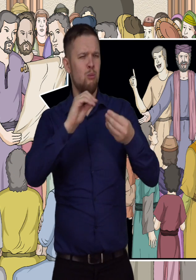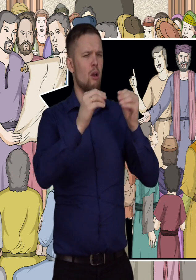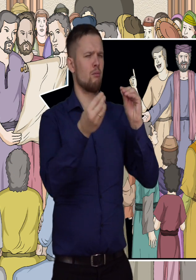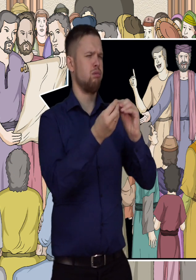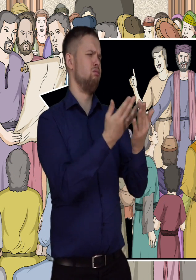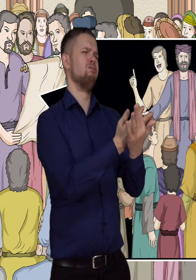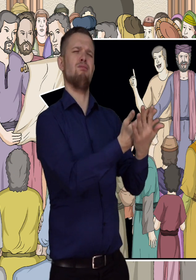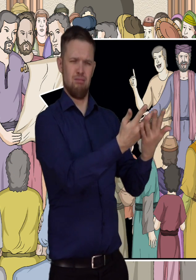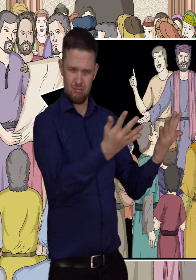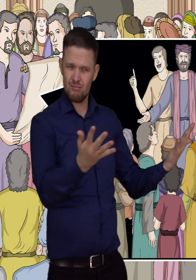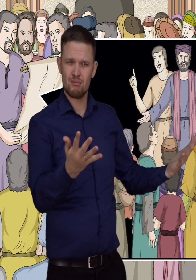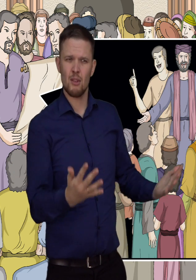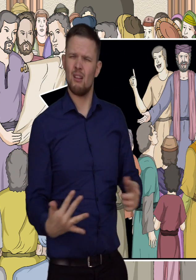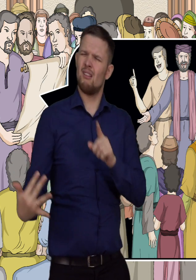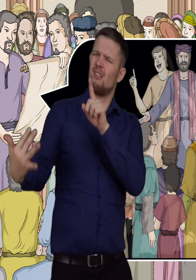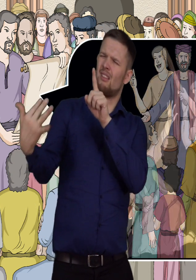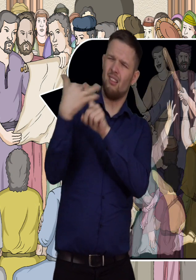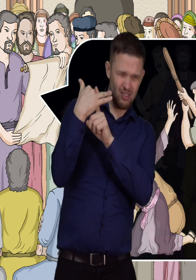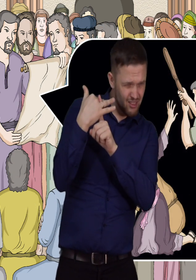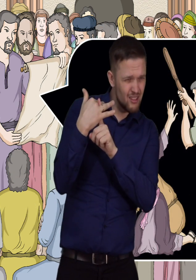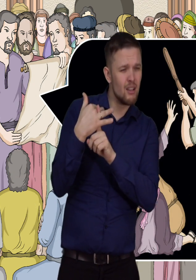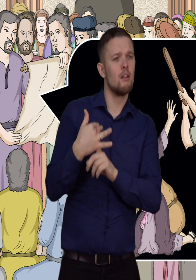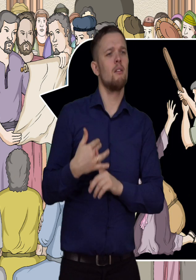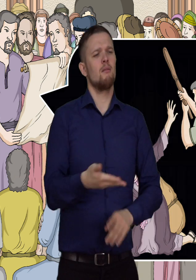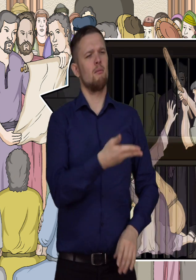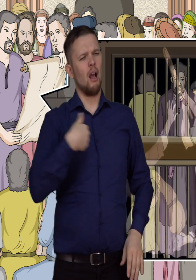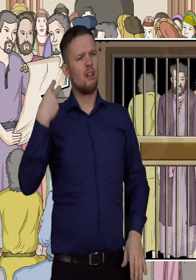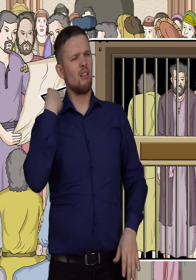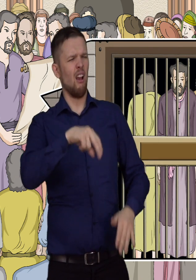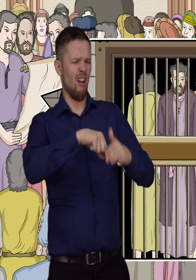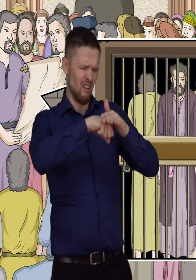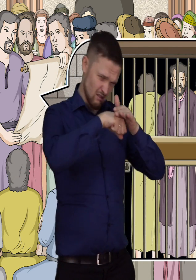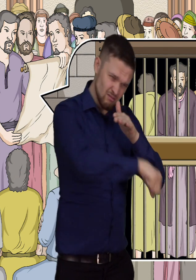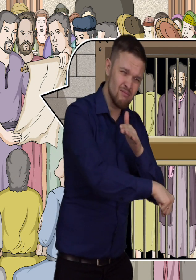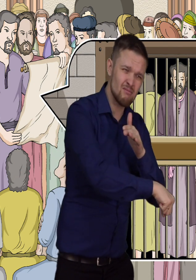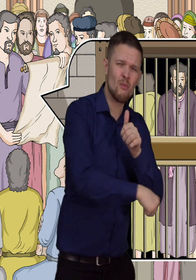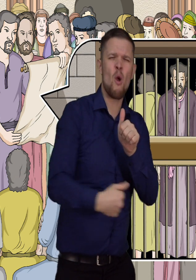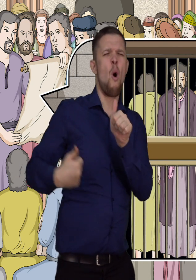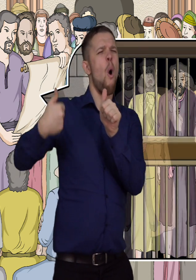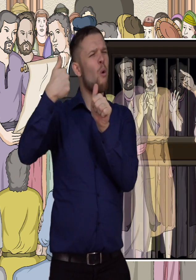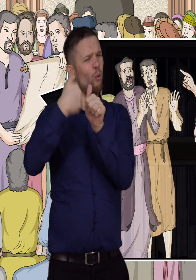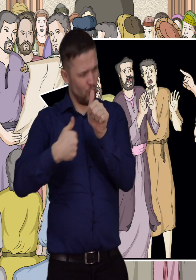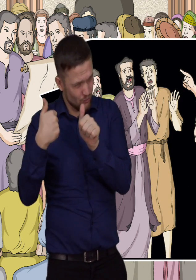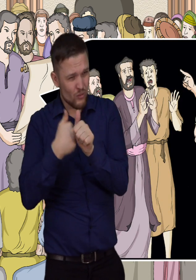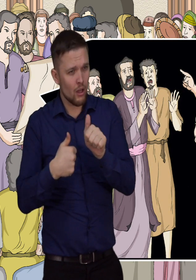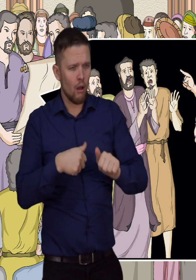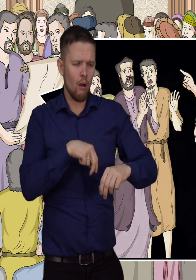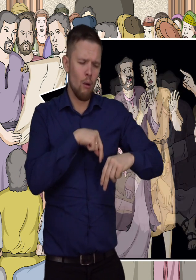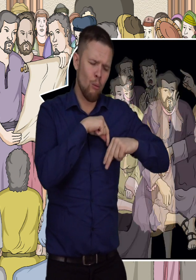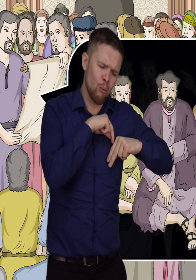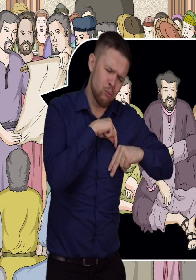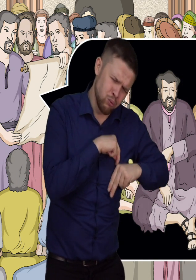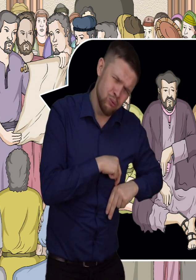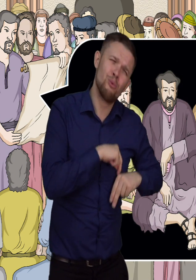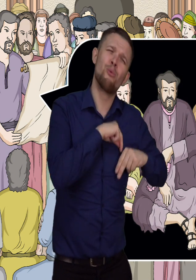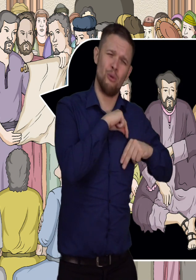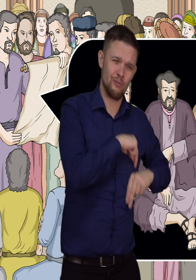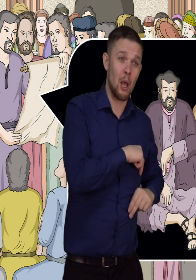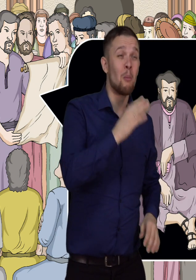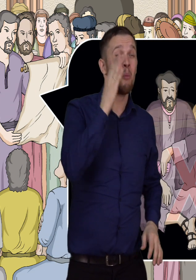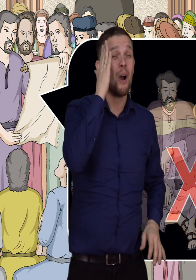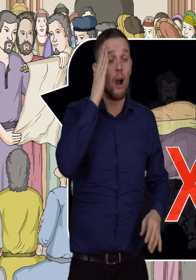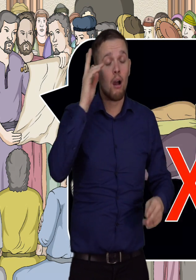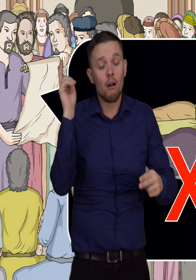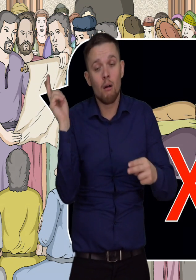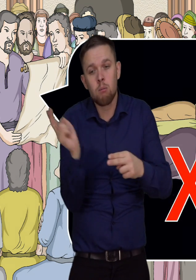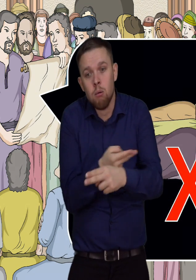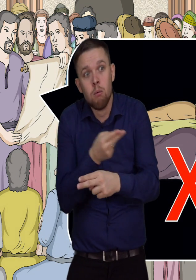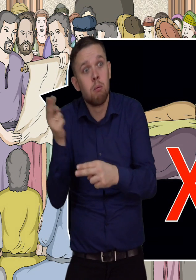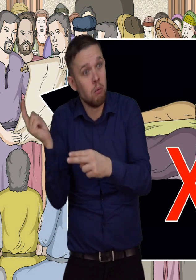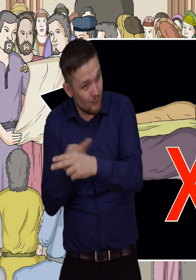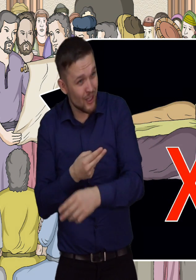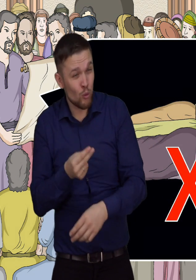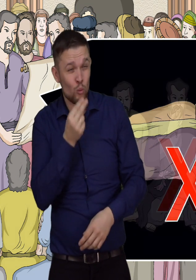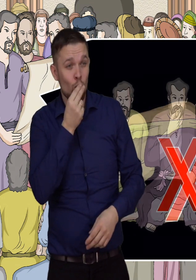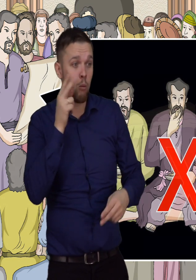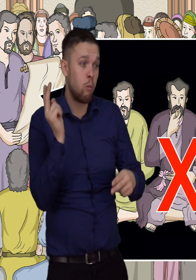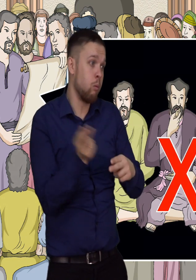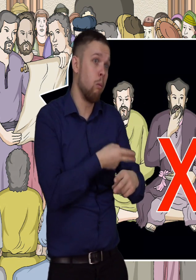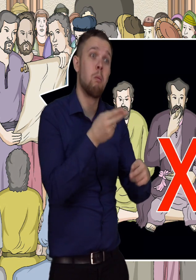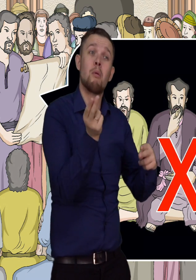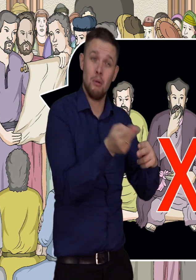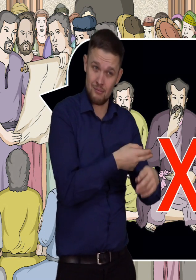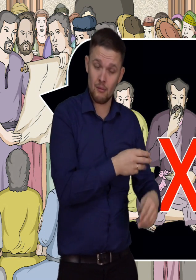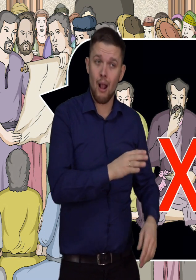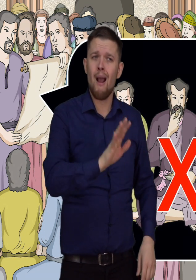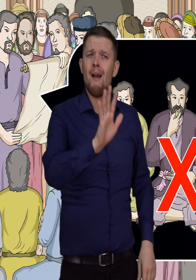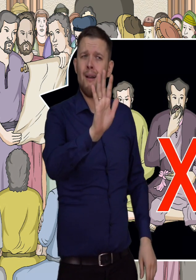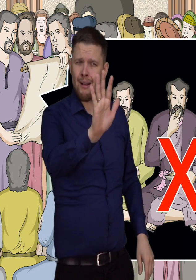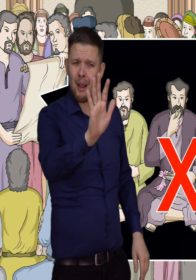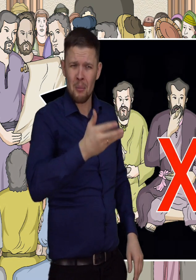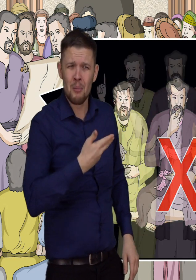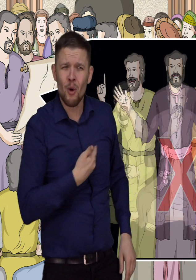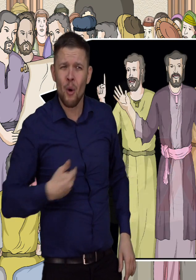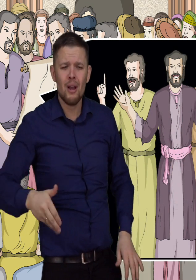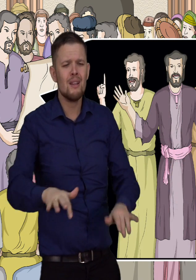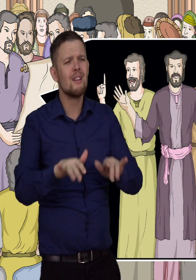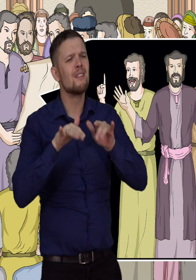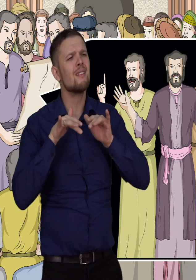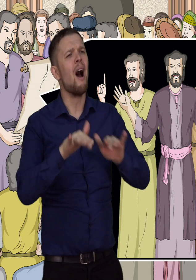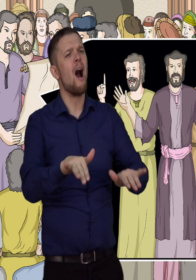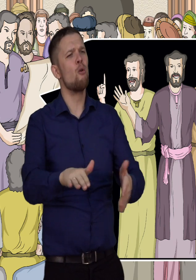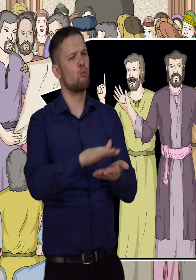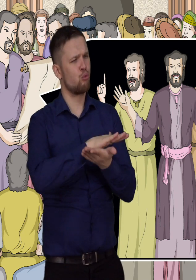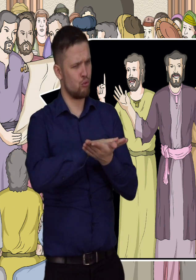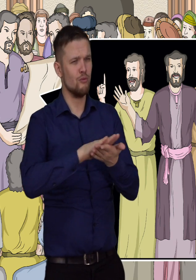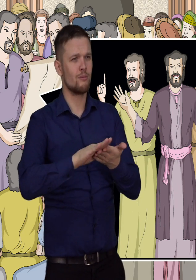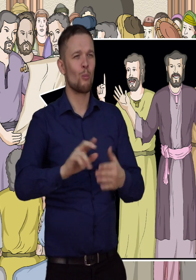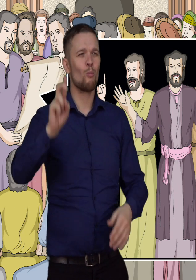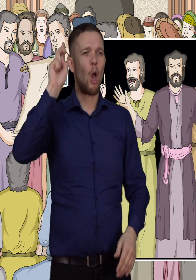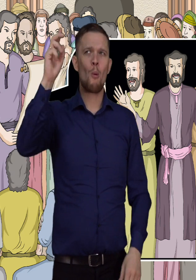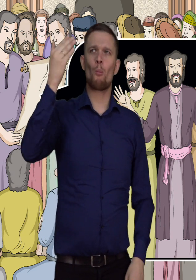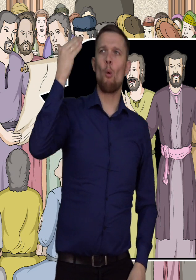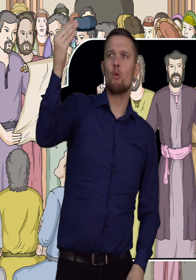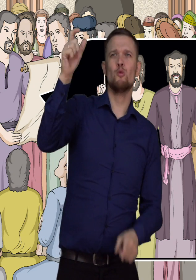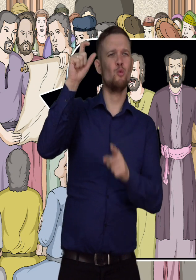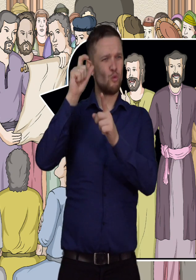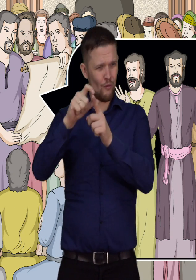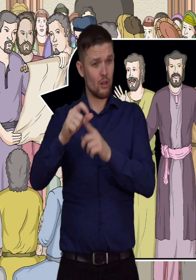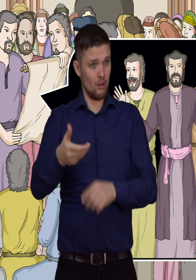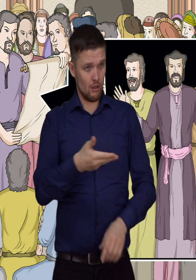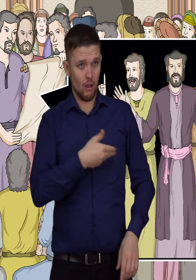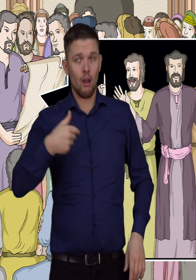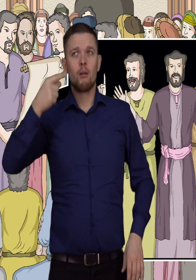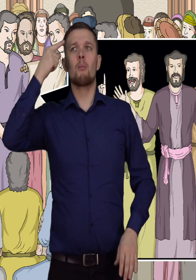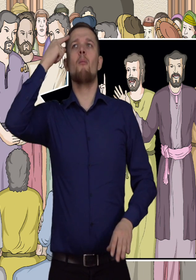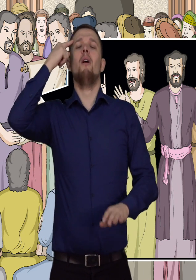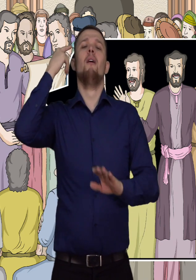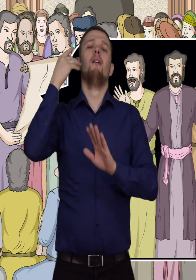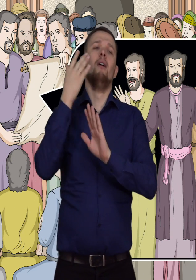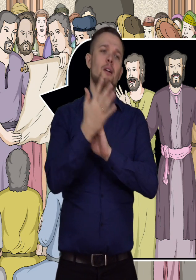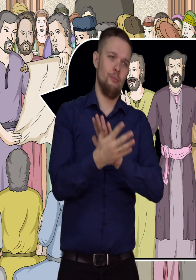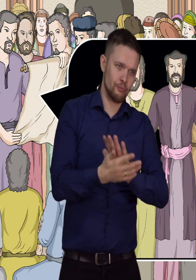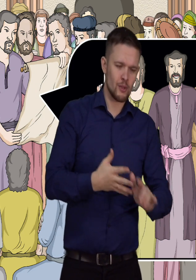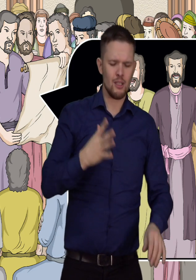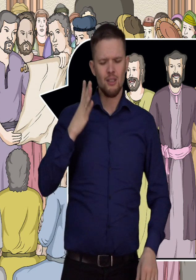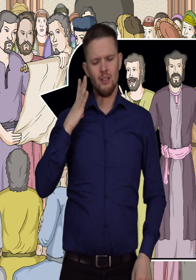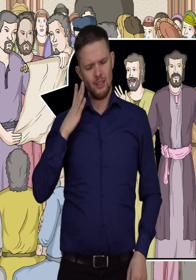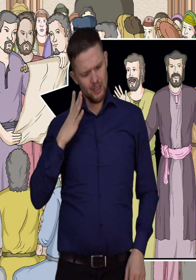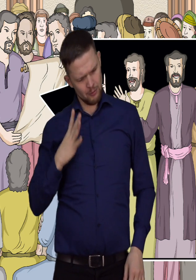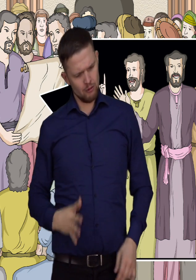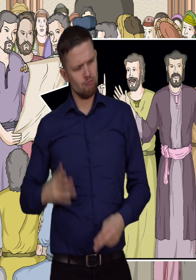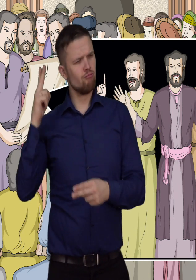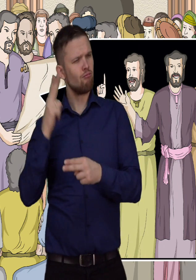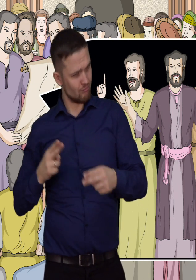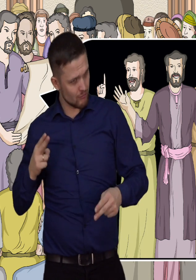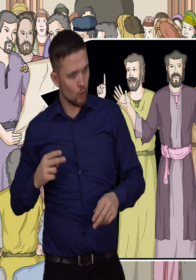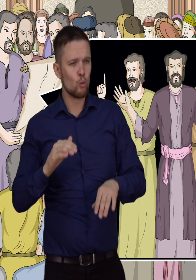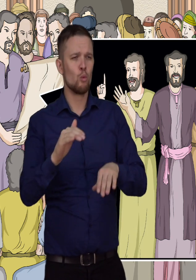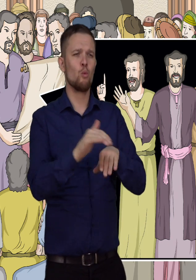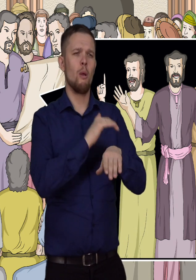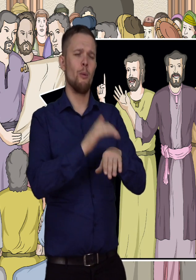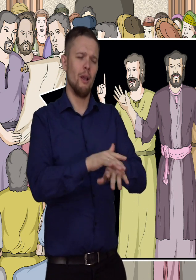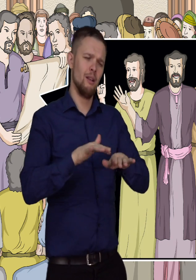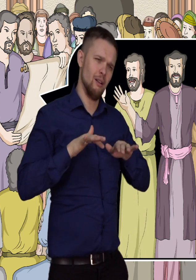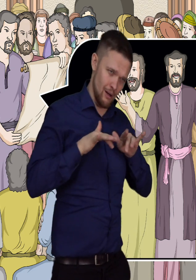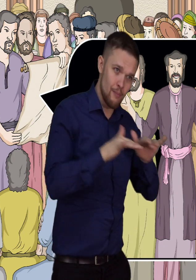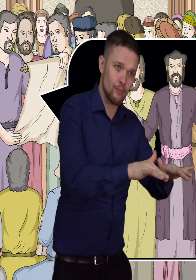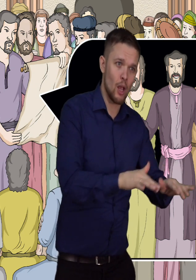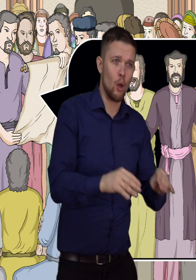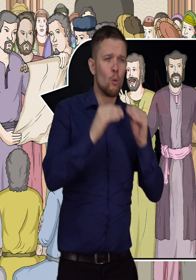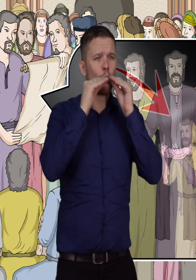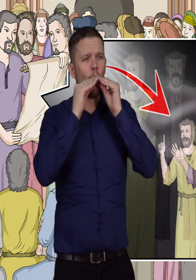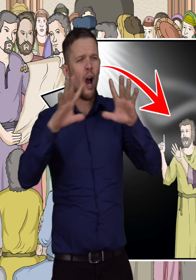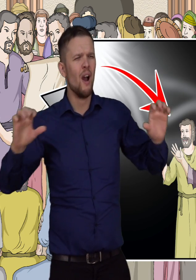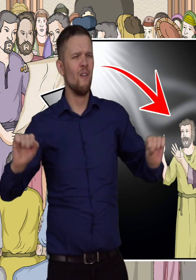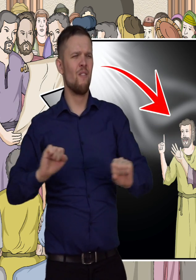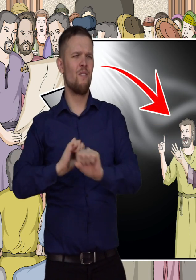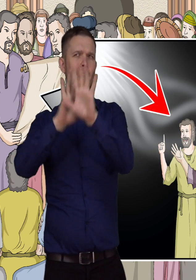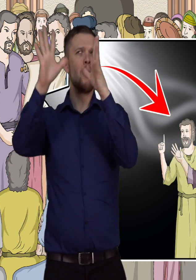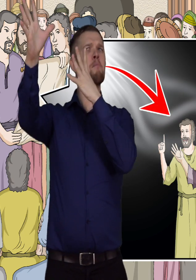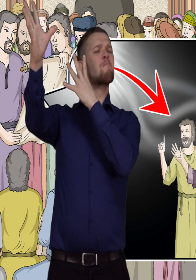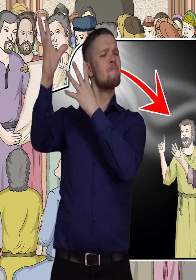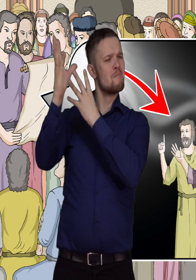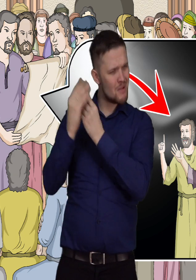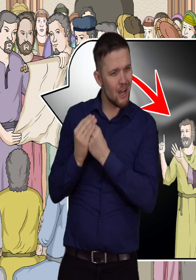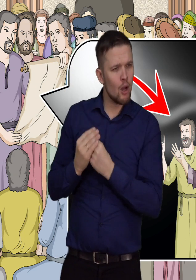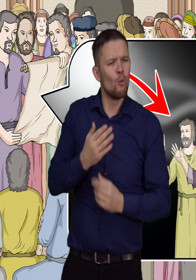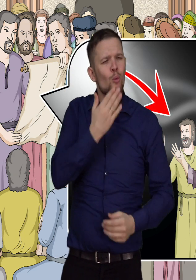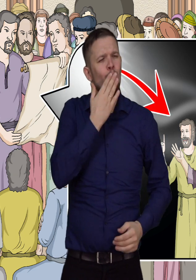in beatings, imprisonments, and riots; in labor, sleepless nights, and hunger; in purity, knowledge, patience, and kindness;